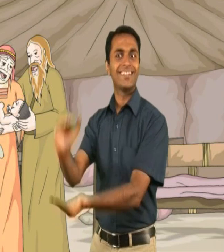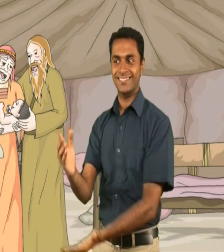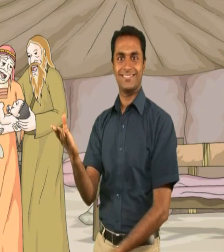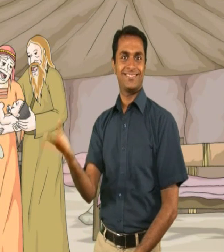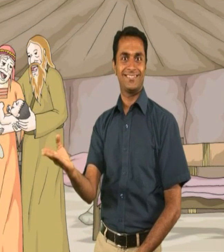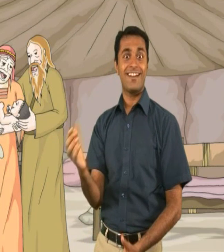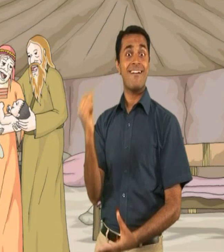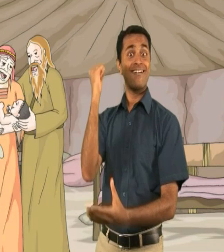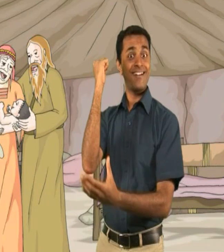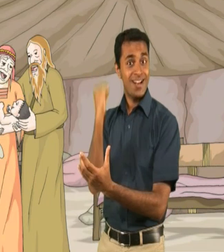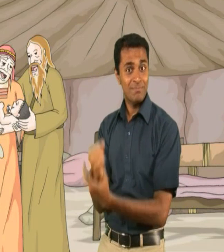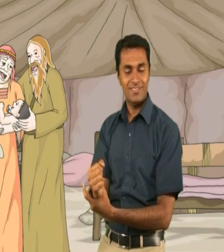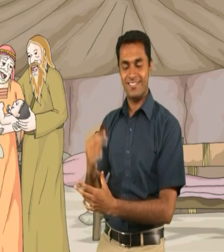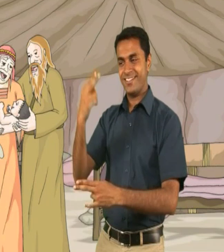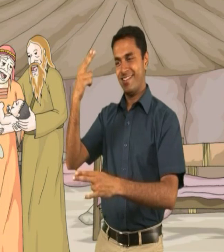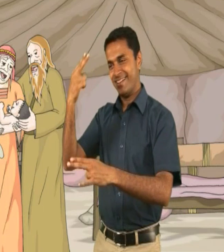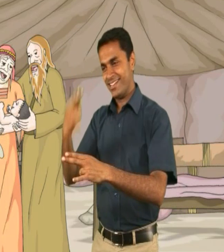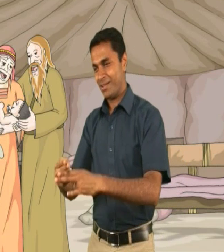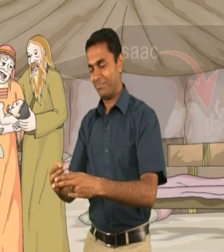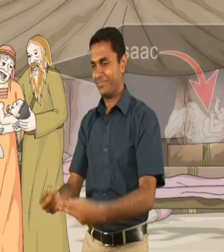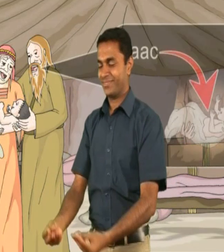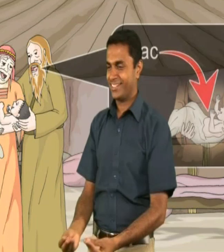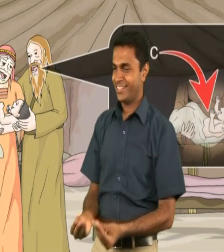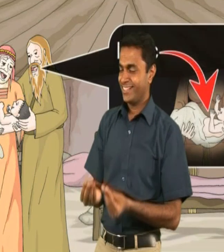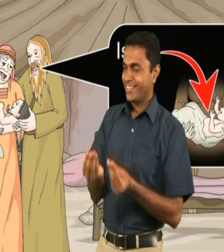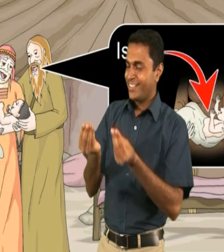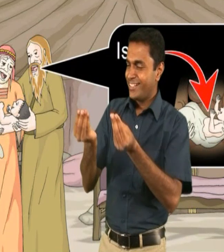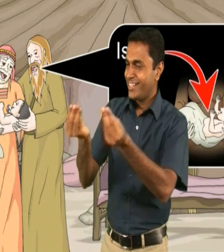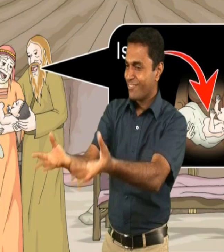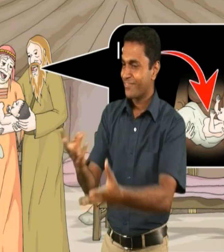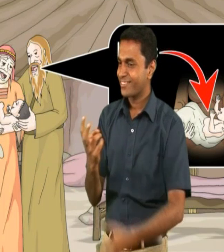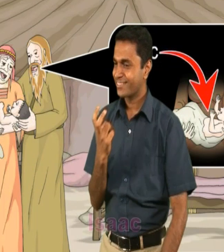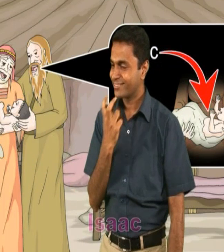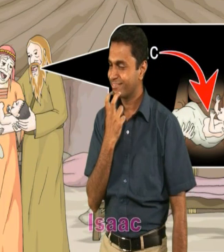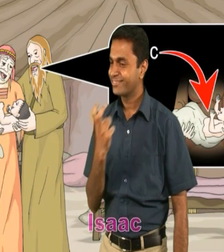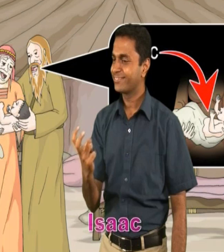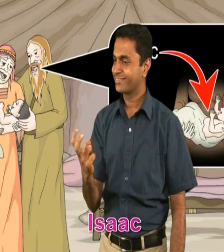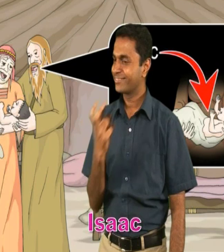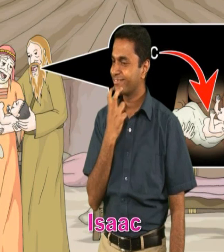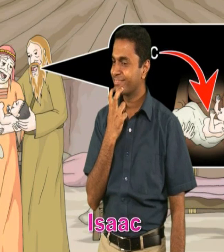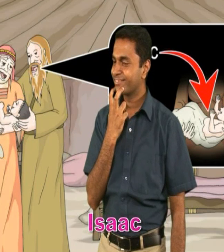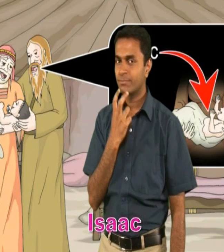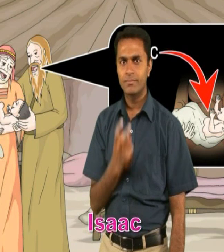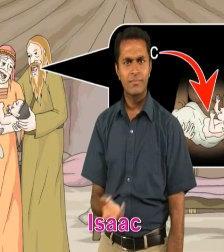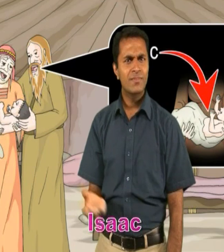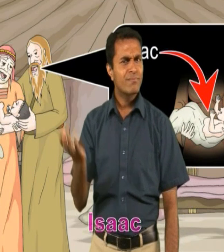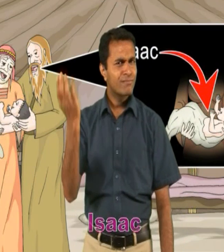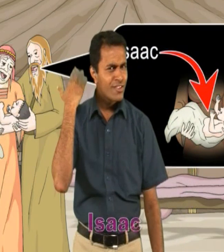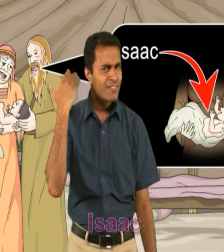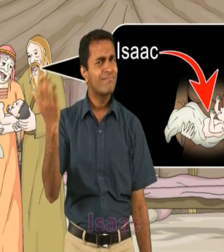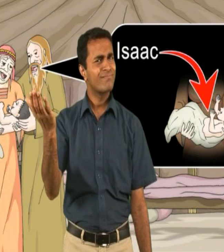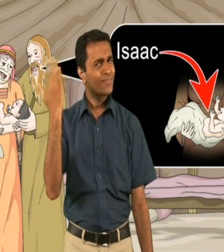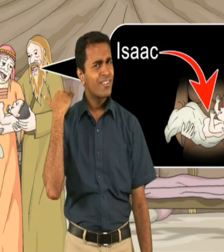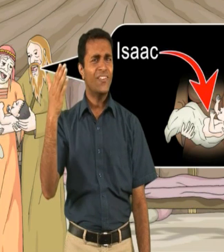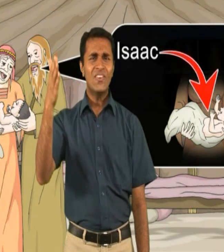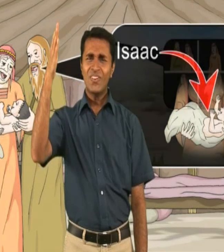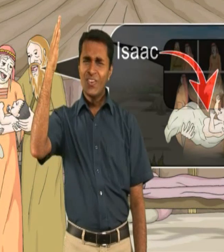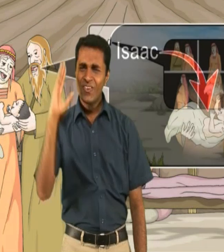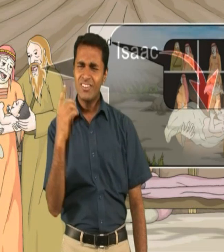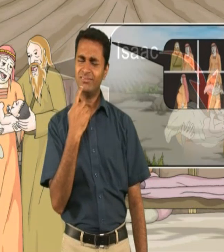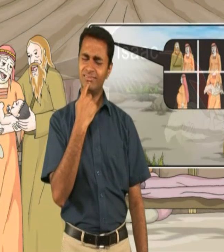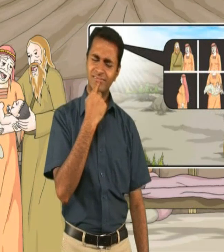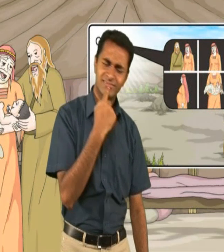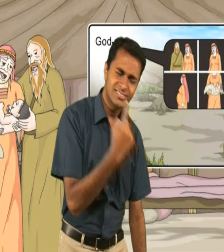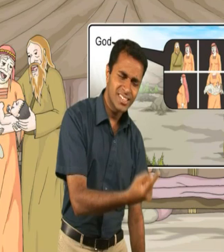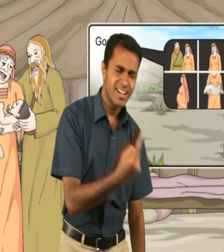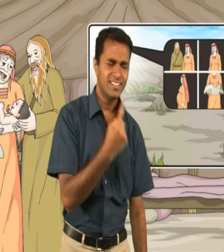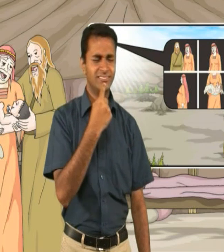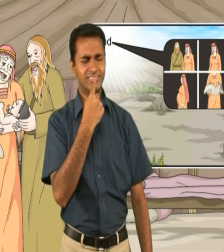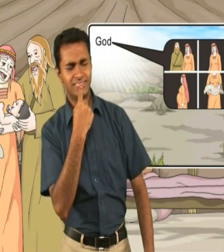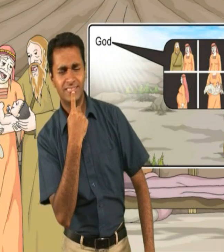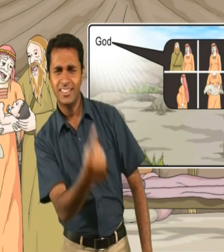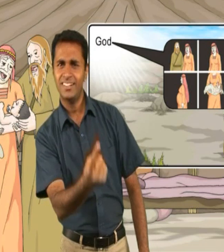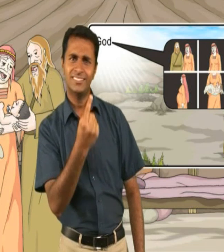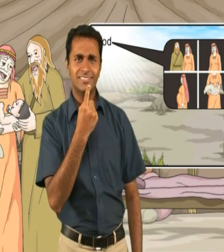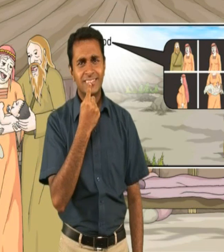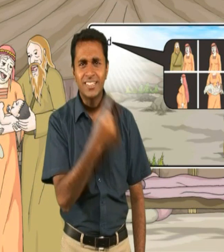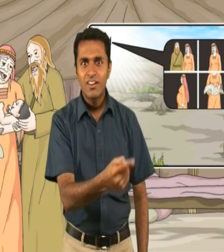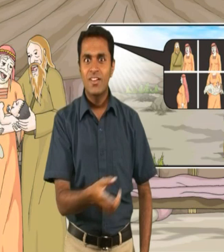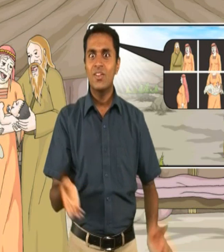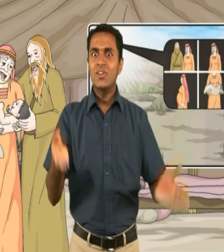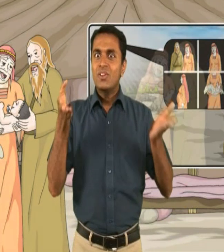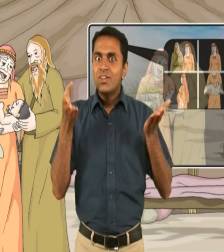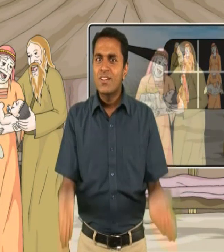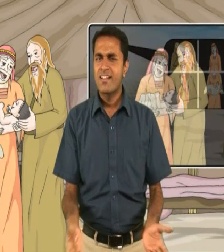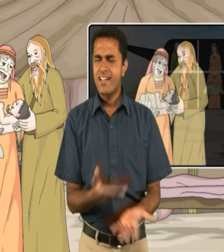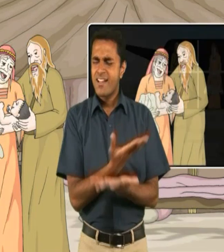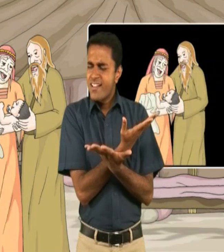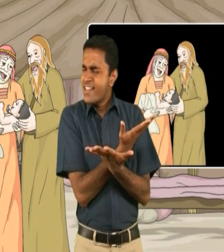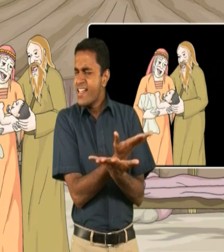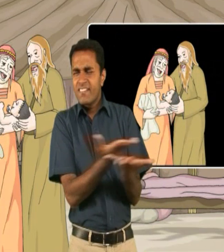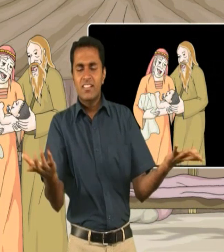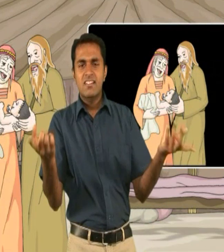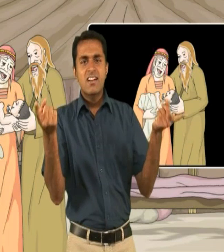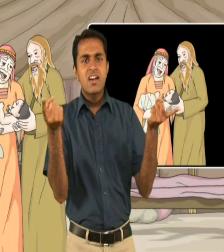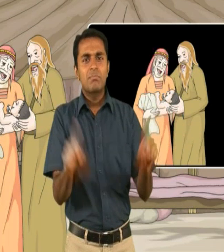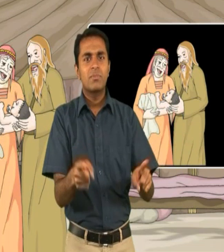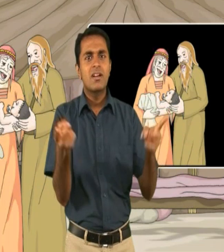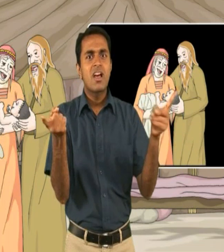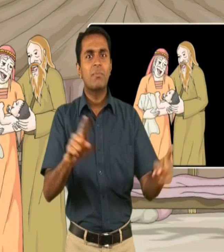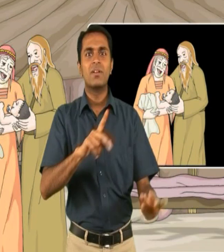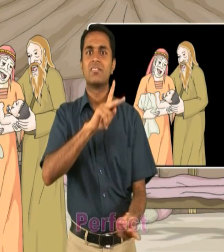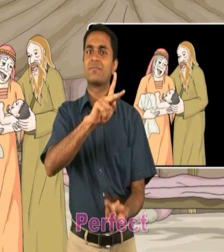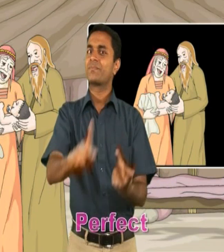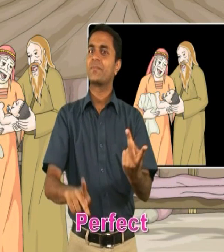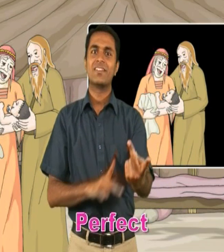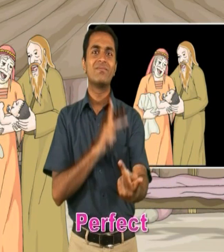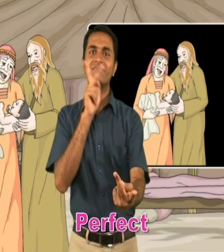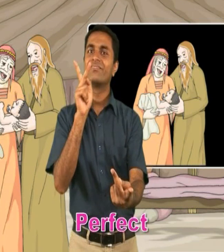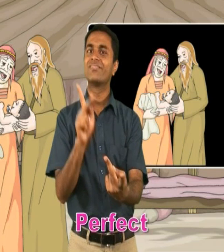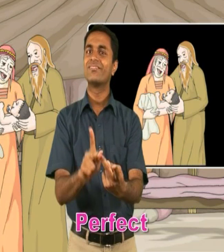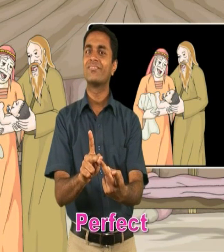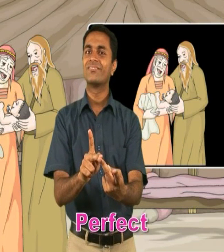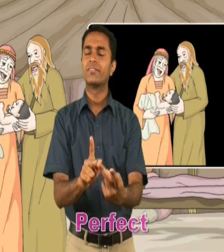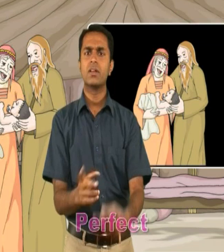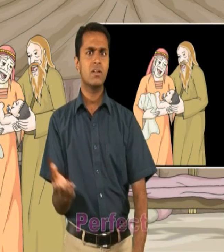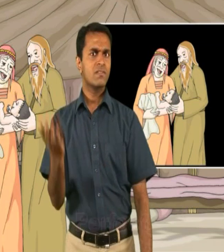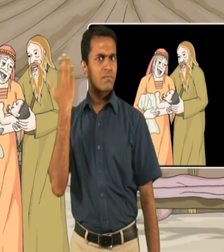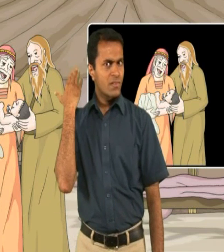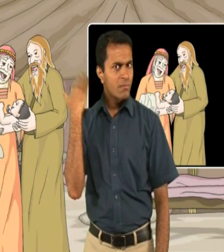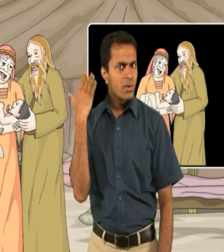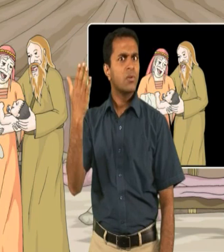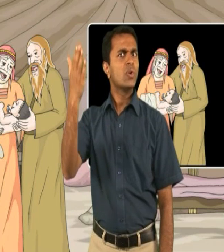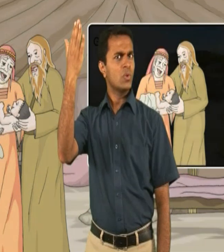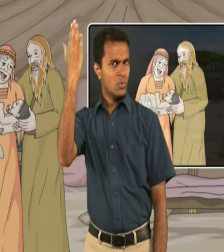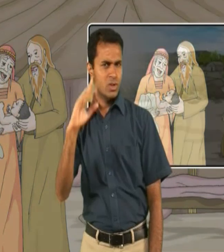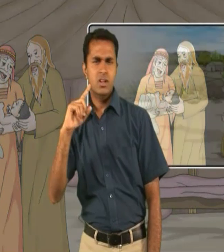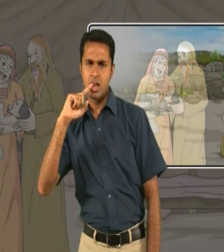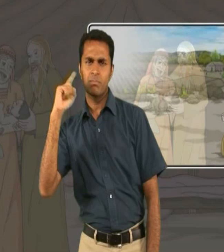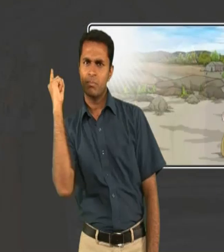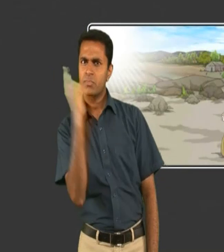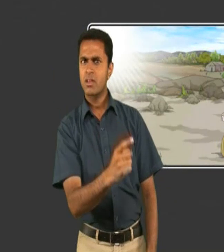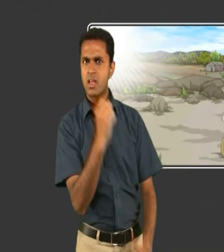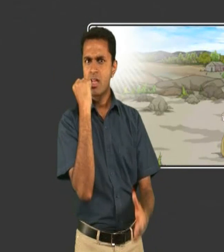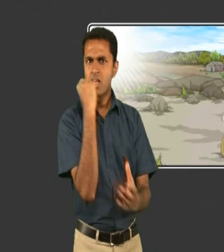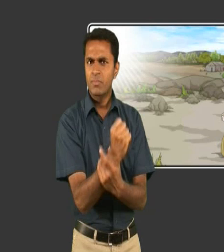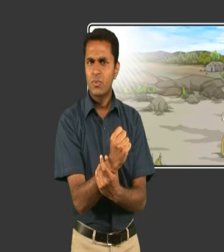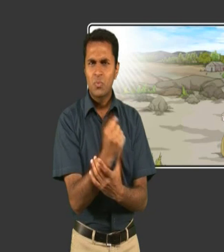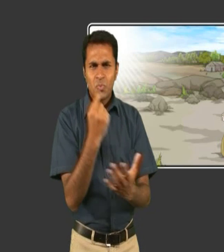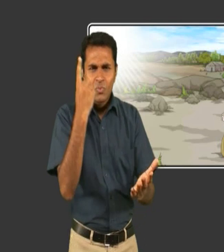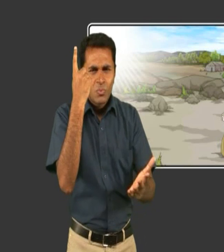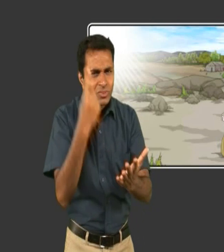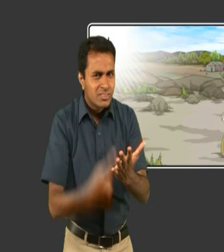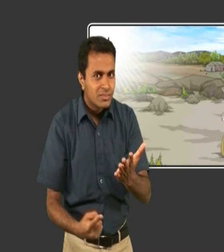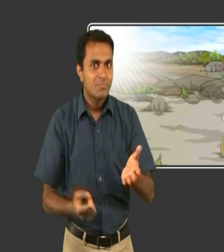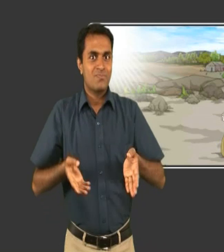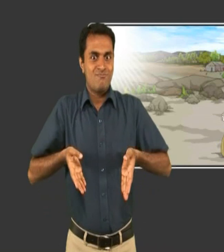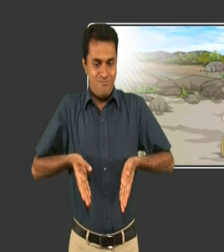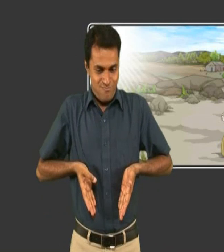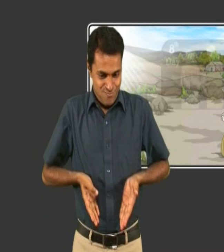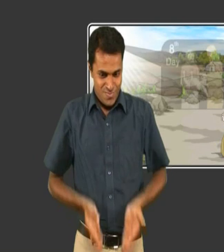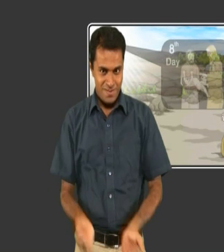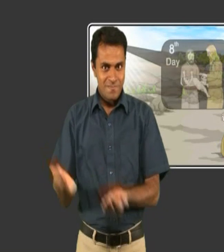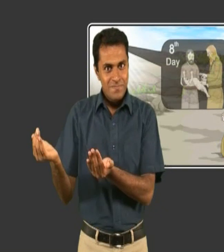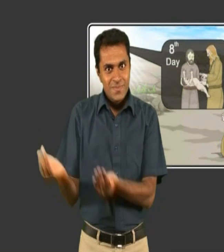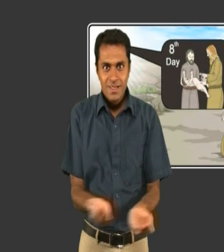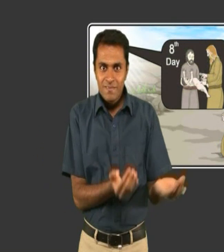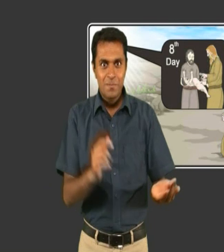And Abraham gave the name Isaac to the son Sarah bore to him.